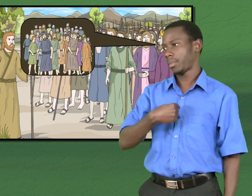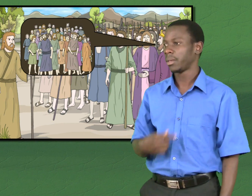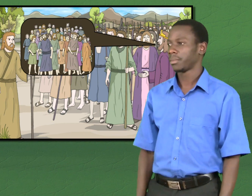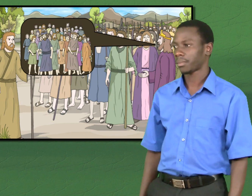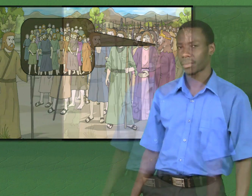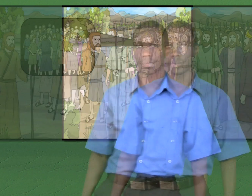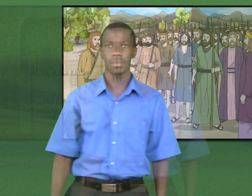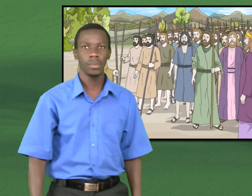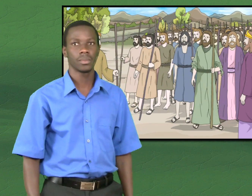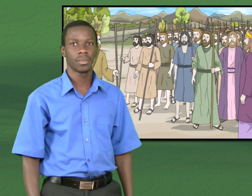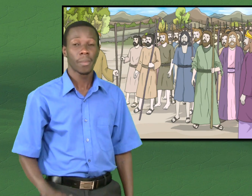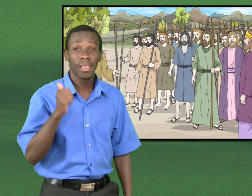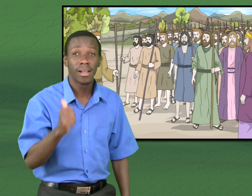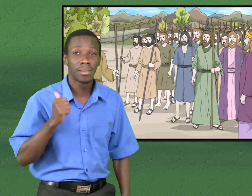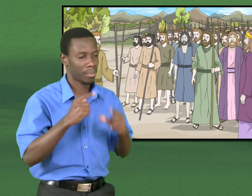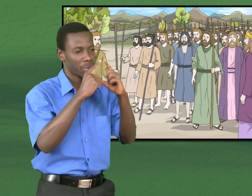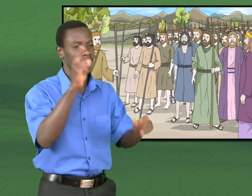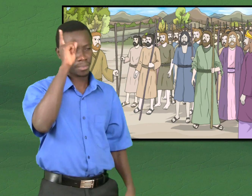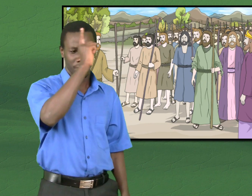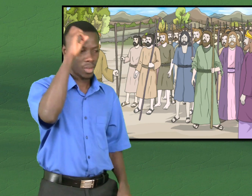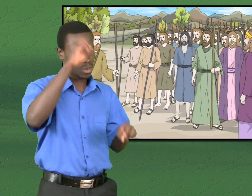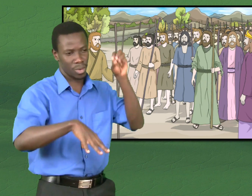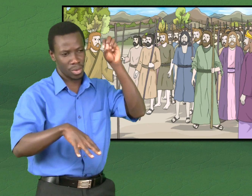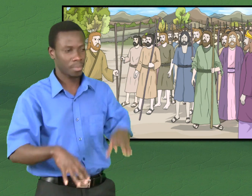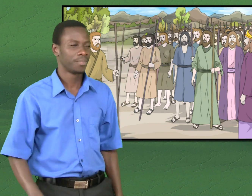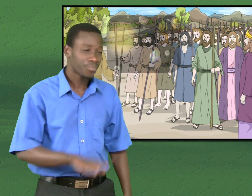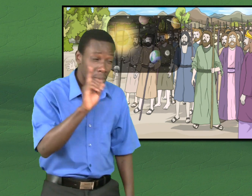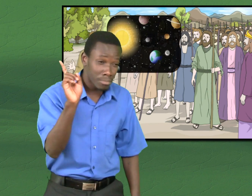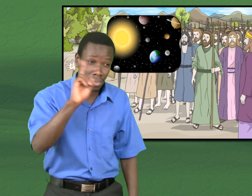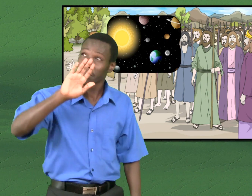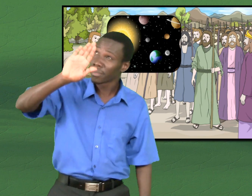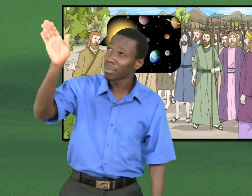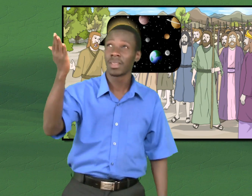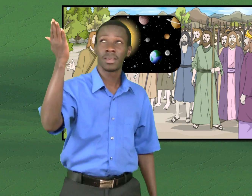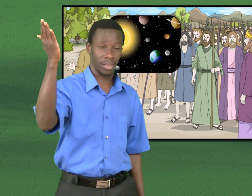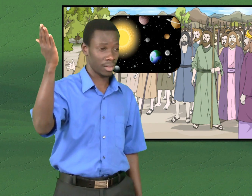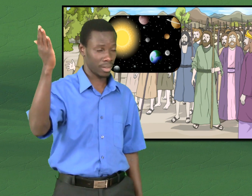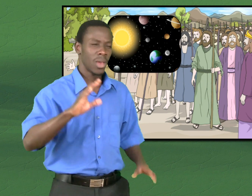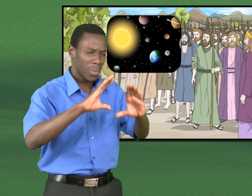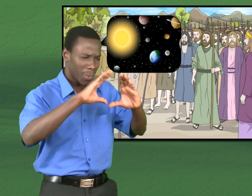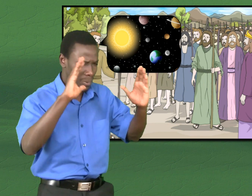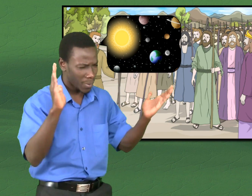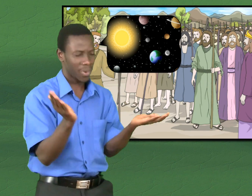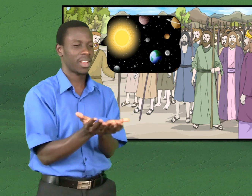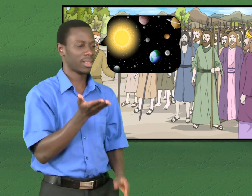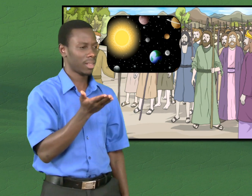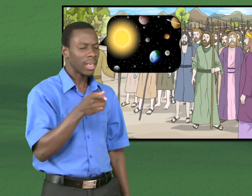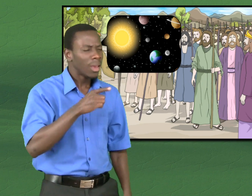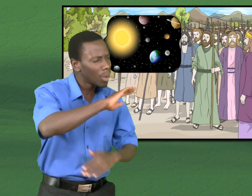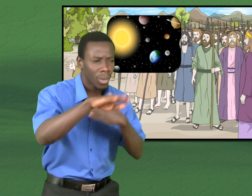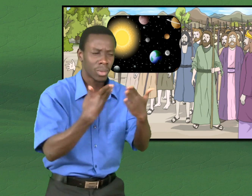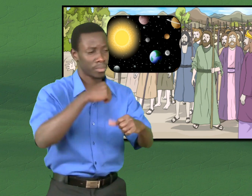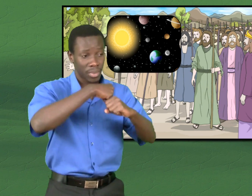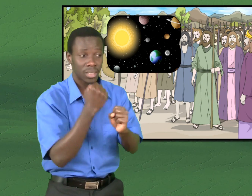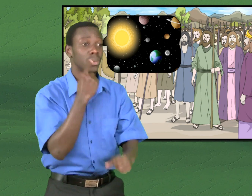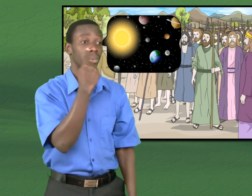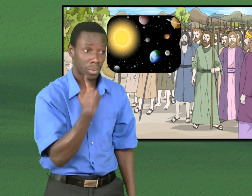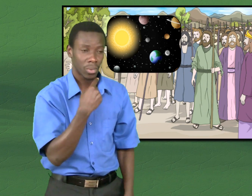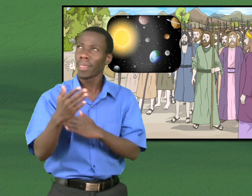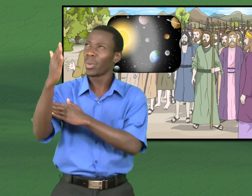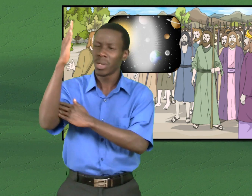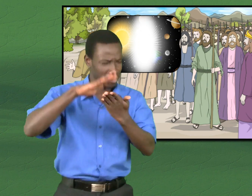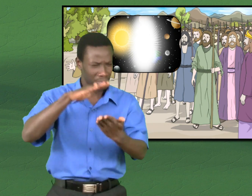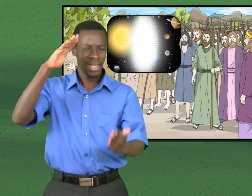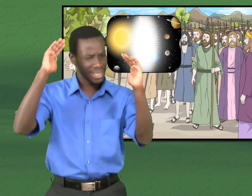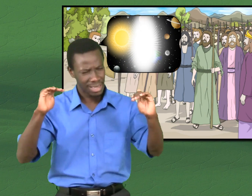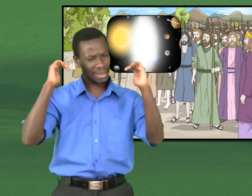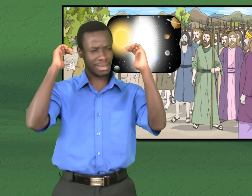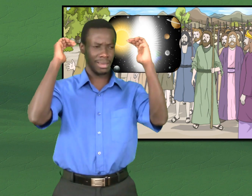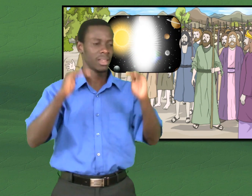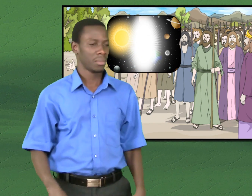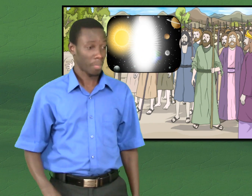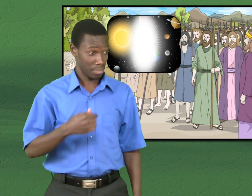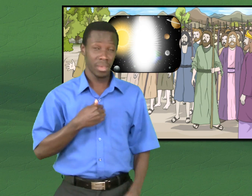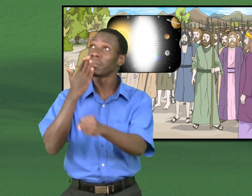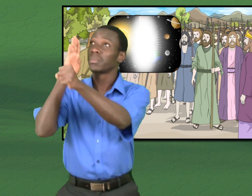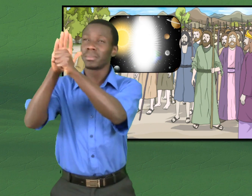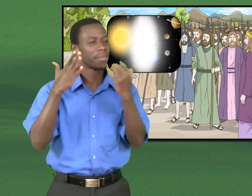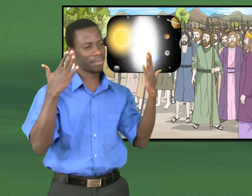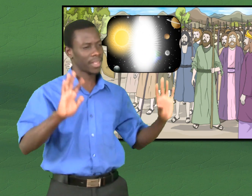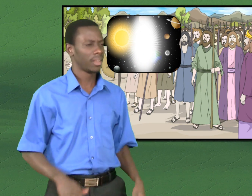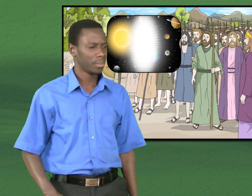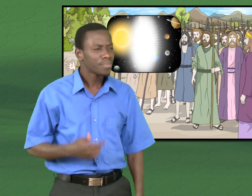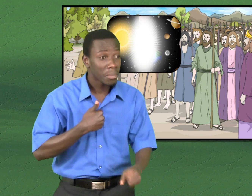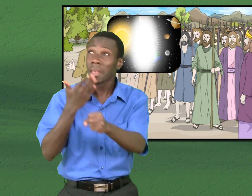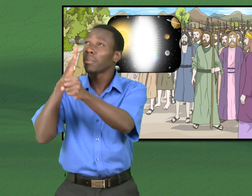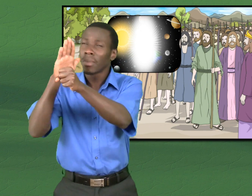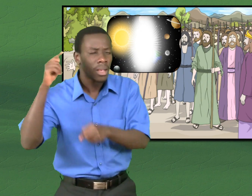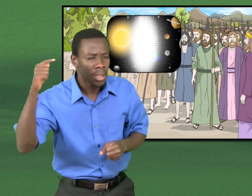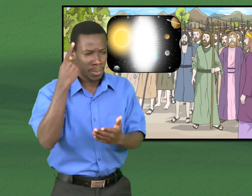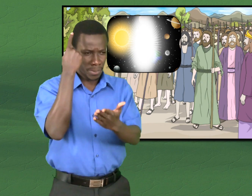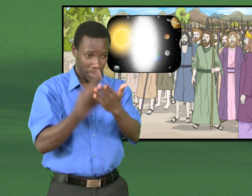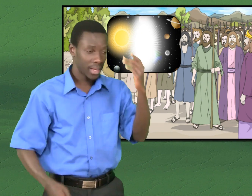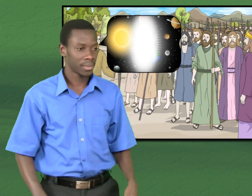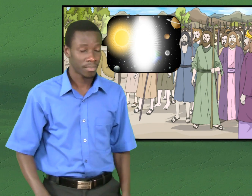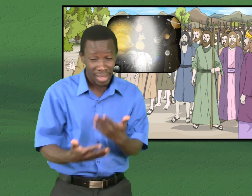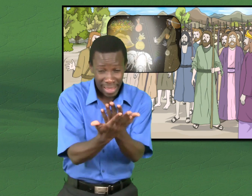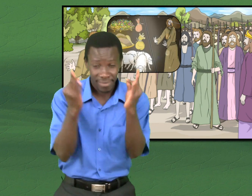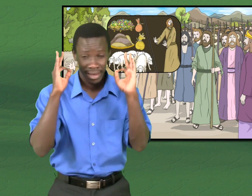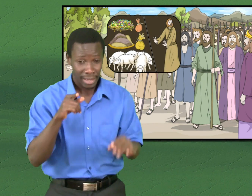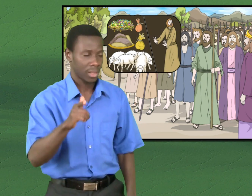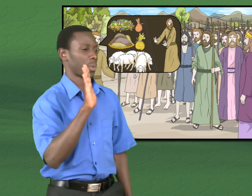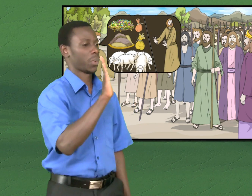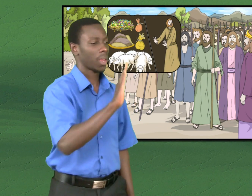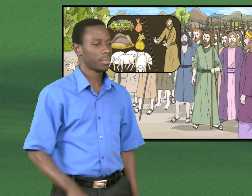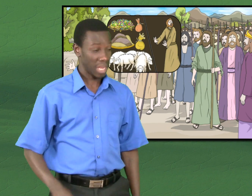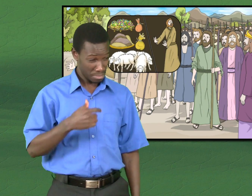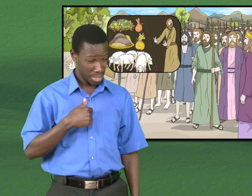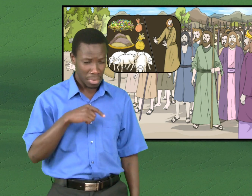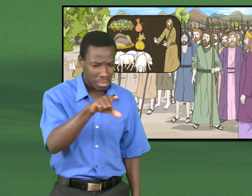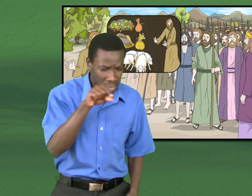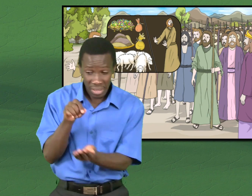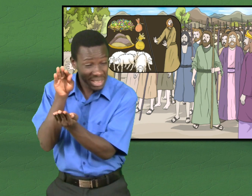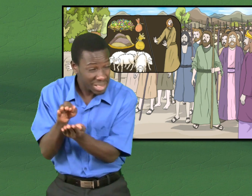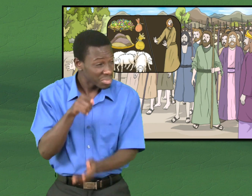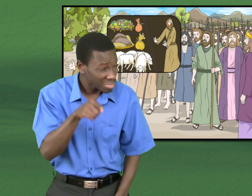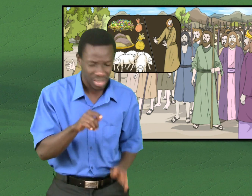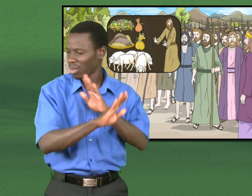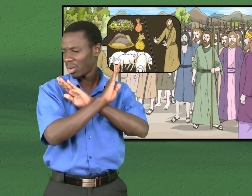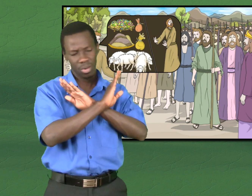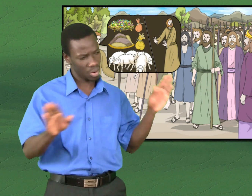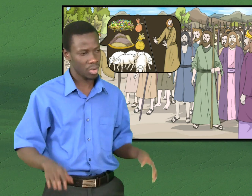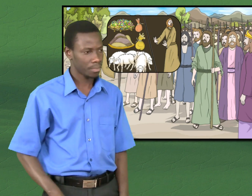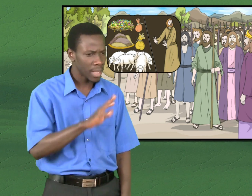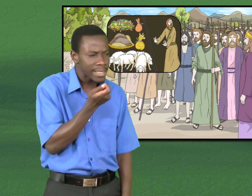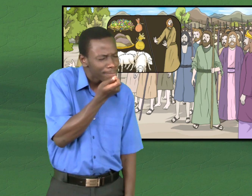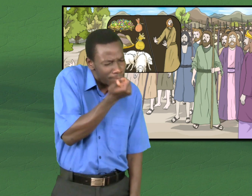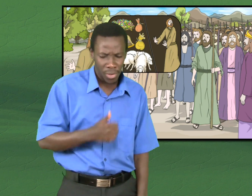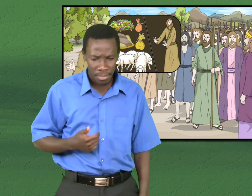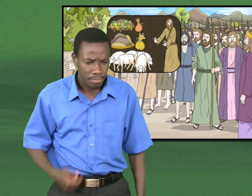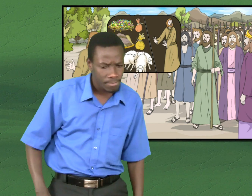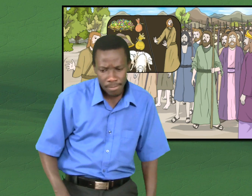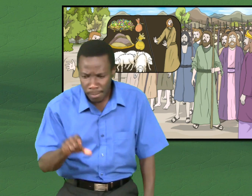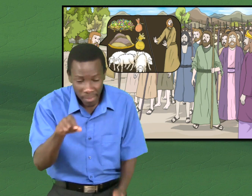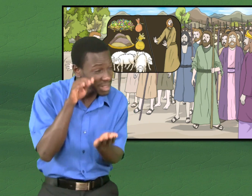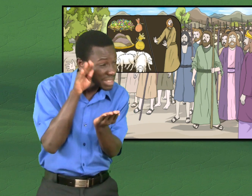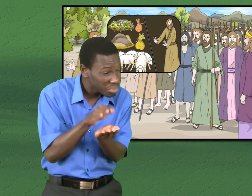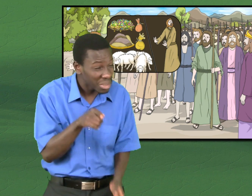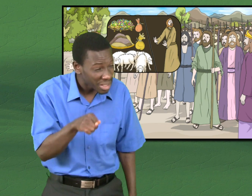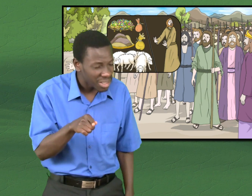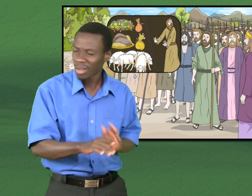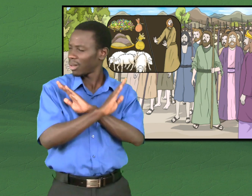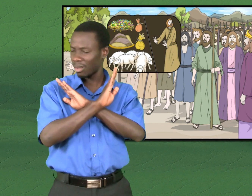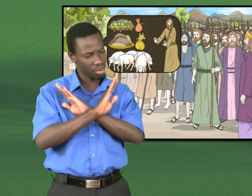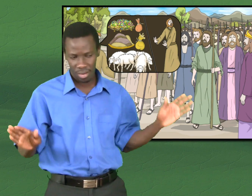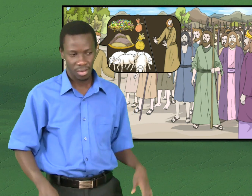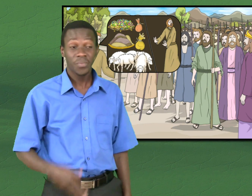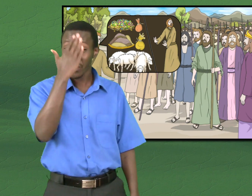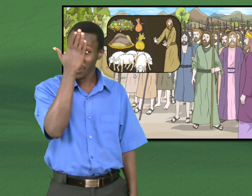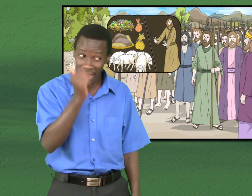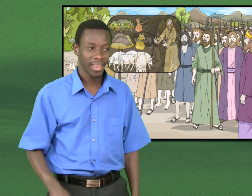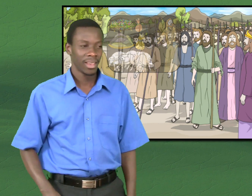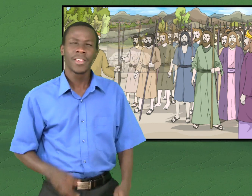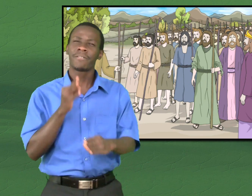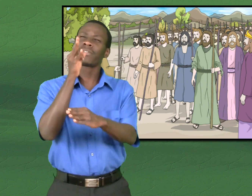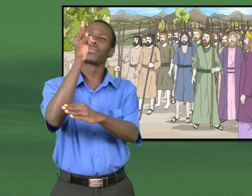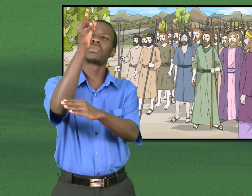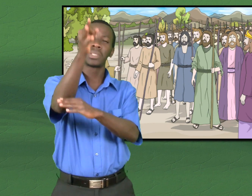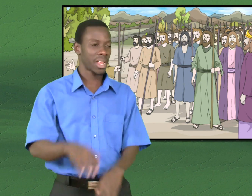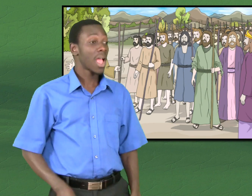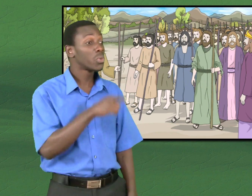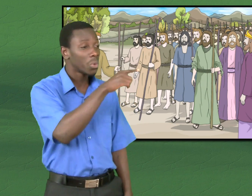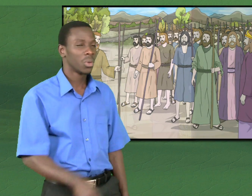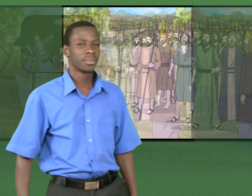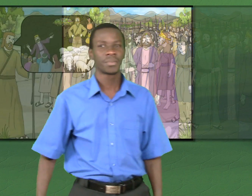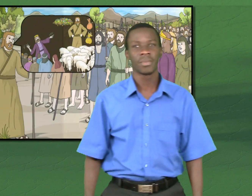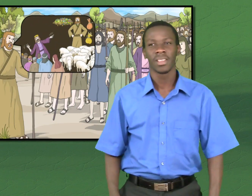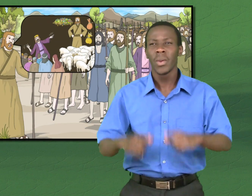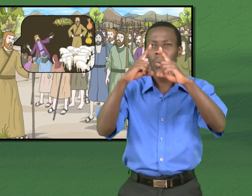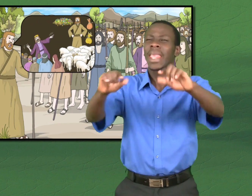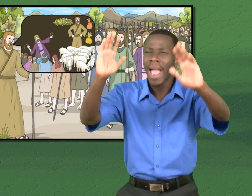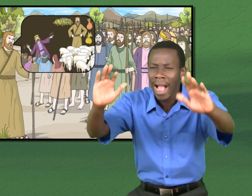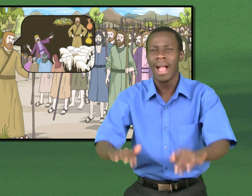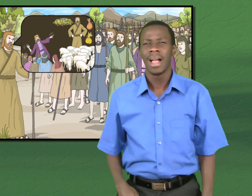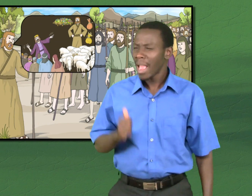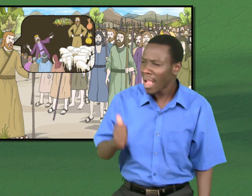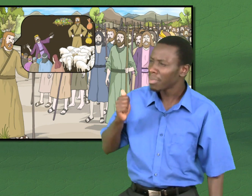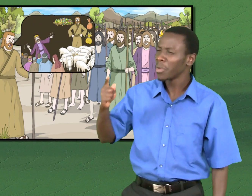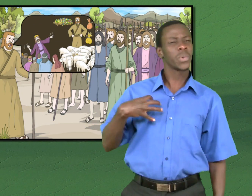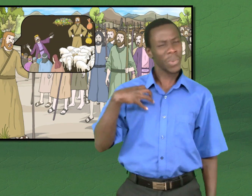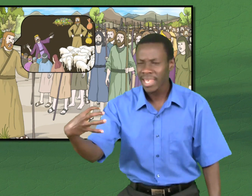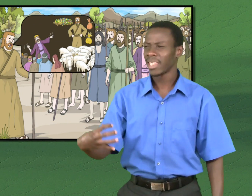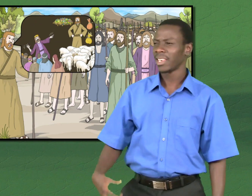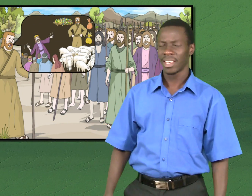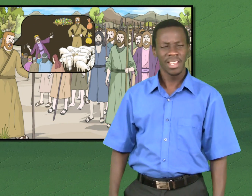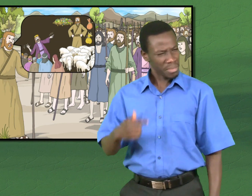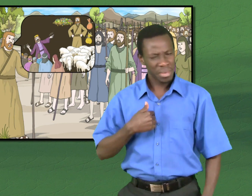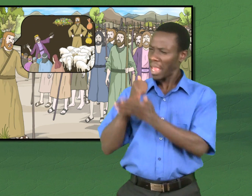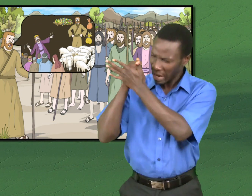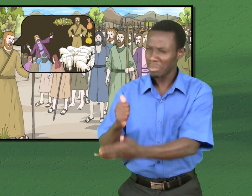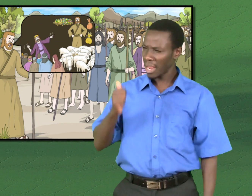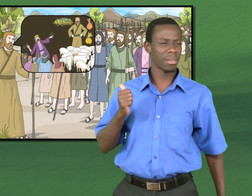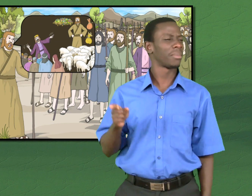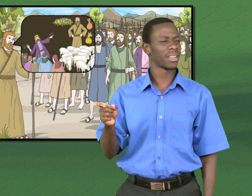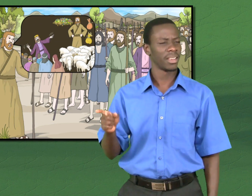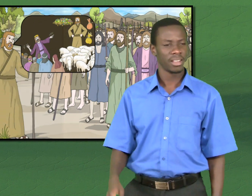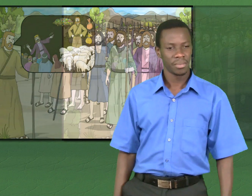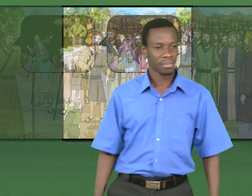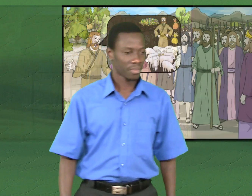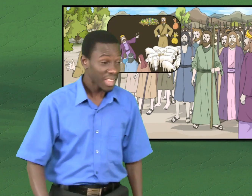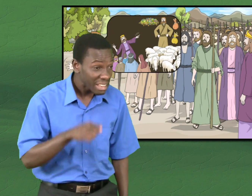But Abram replied to the king of Sodom, “I have raised my hand to the LORD God Most High, Creator of heaven and earth, that I will not accept even a thread, or a strap of a sandal, or anything that belongs to you, lest you should say, ‘I have made Abram rich.’